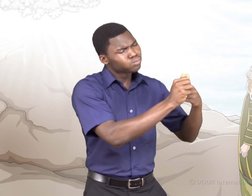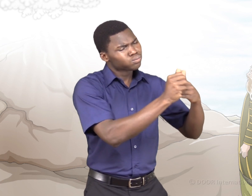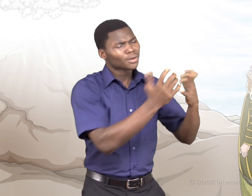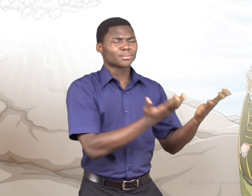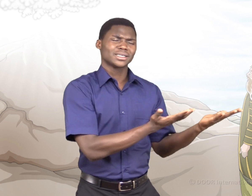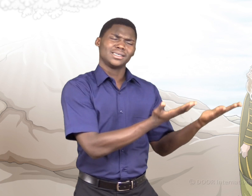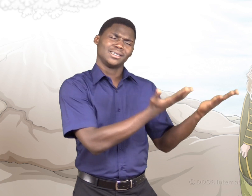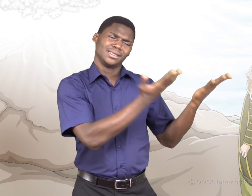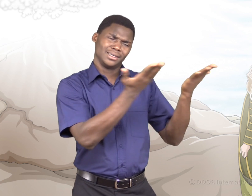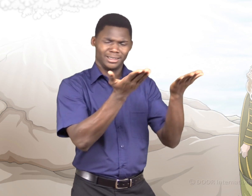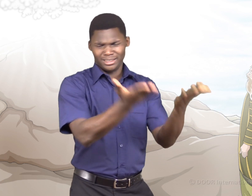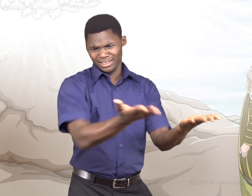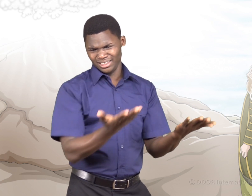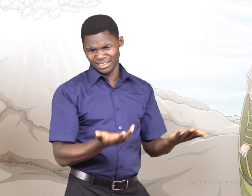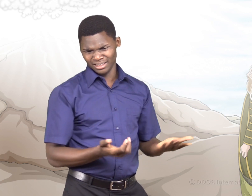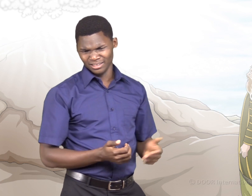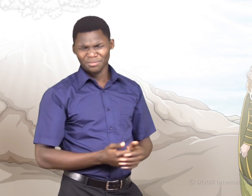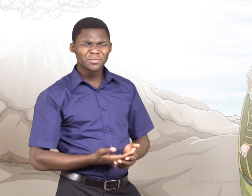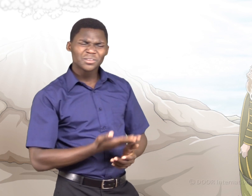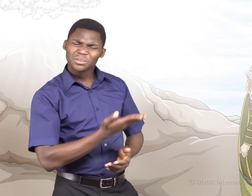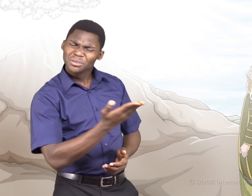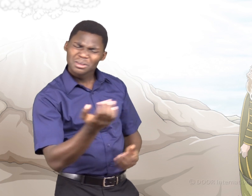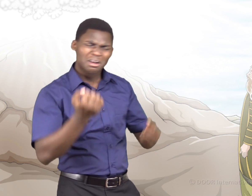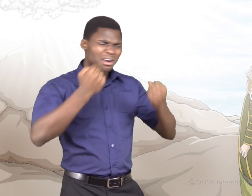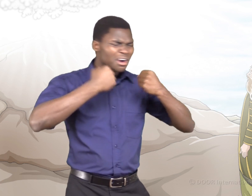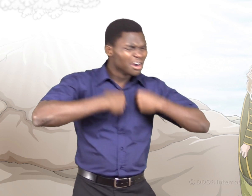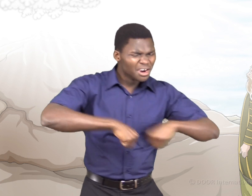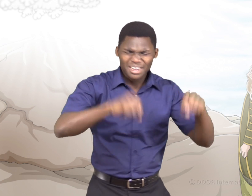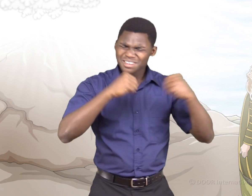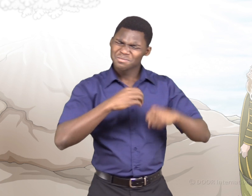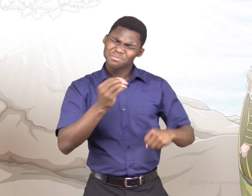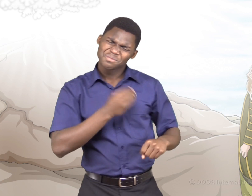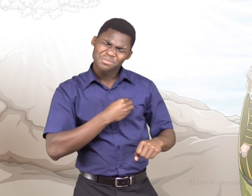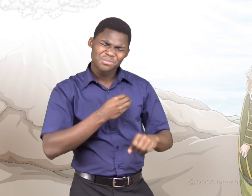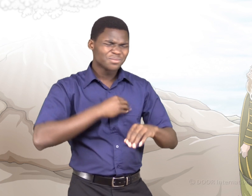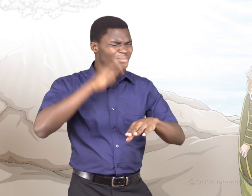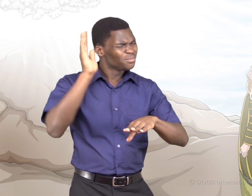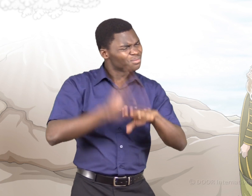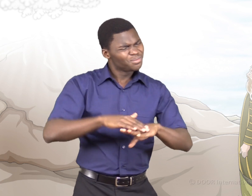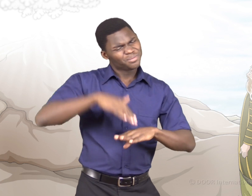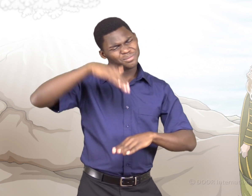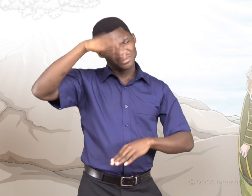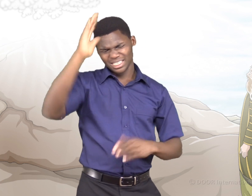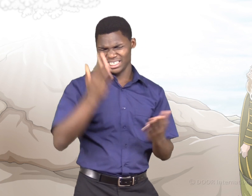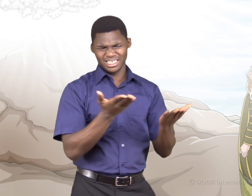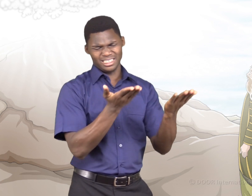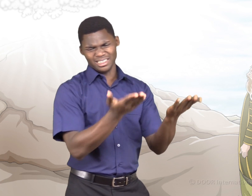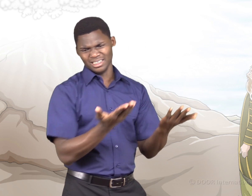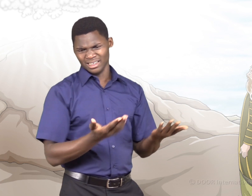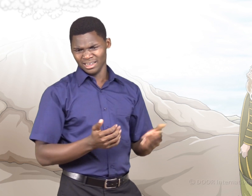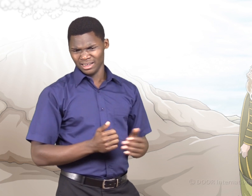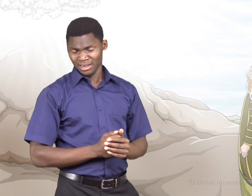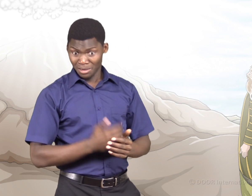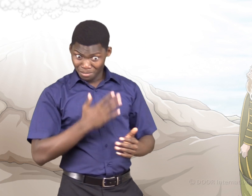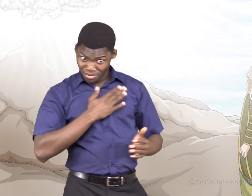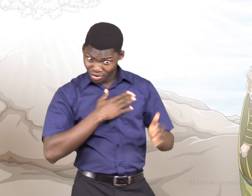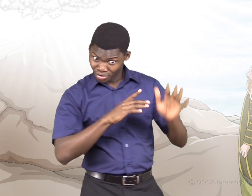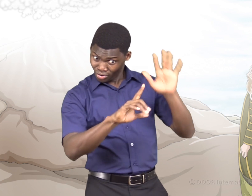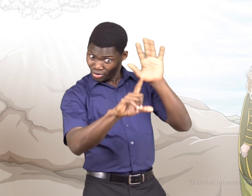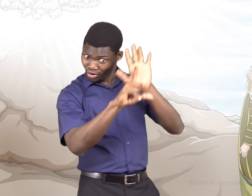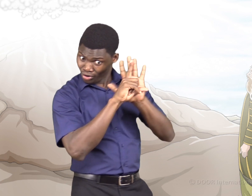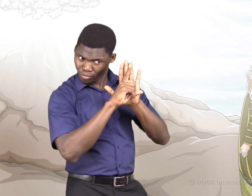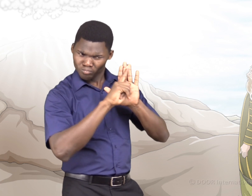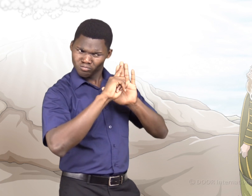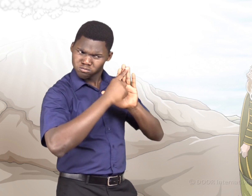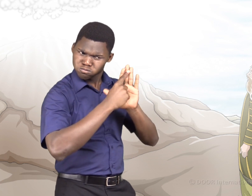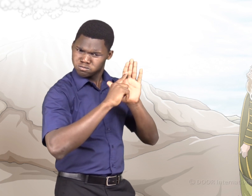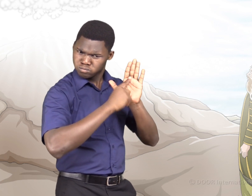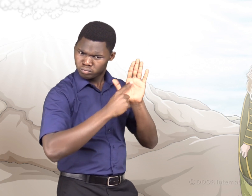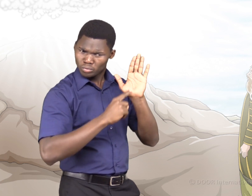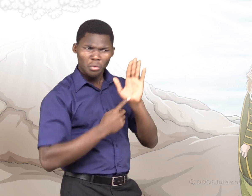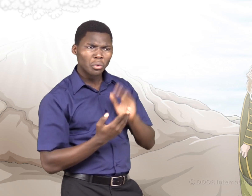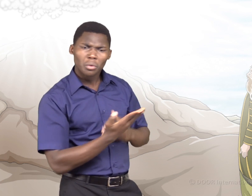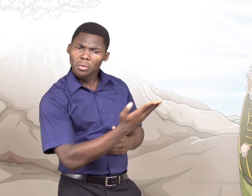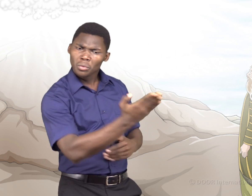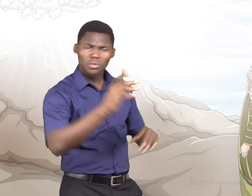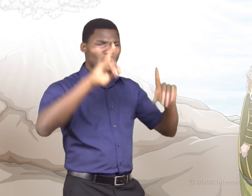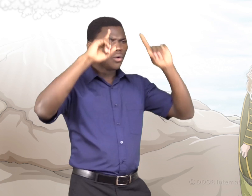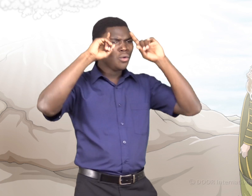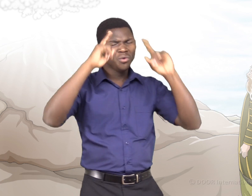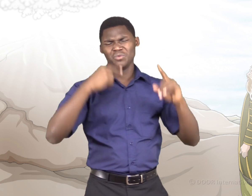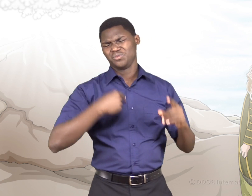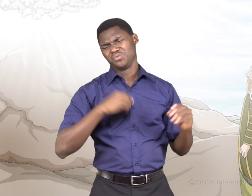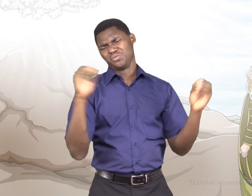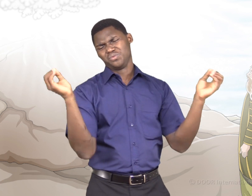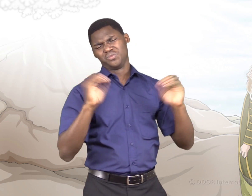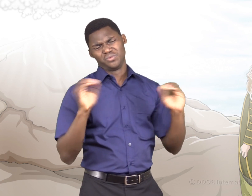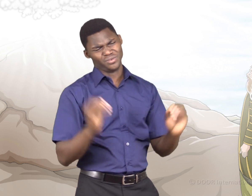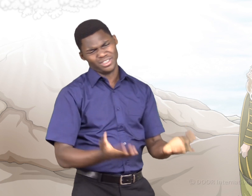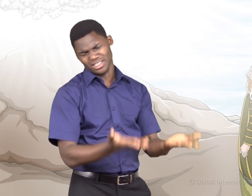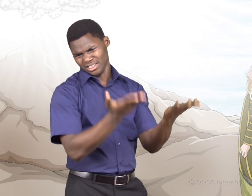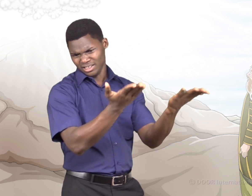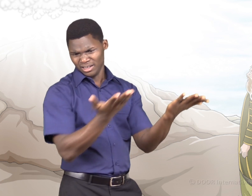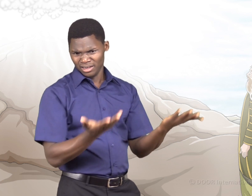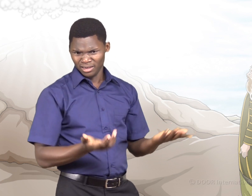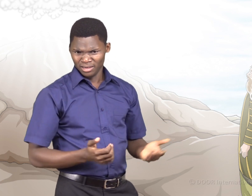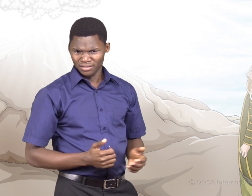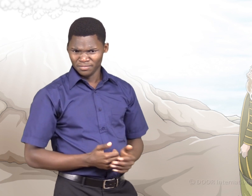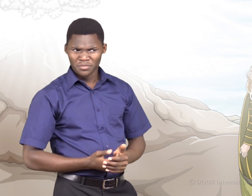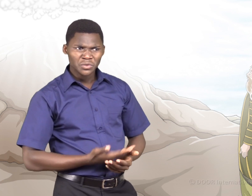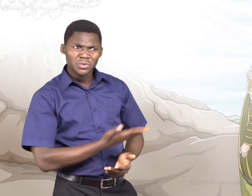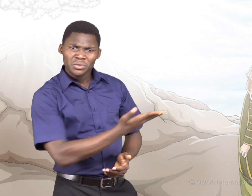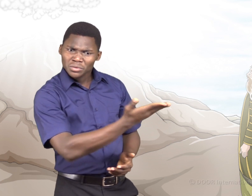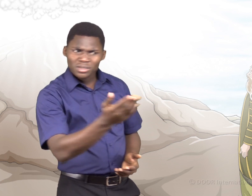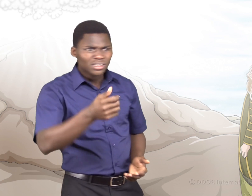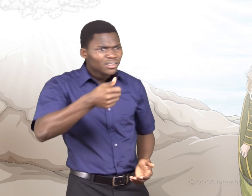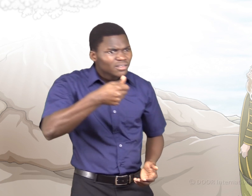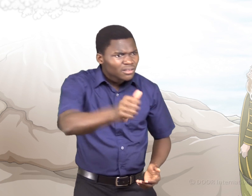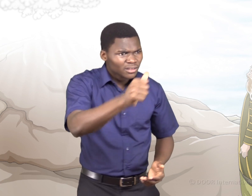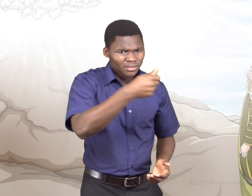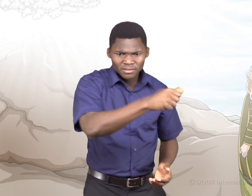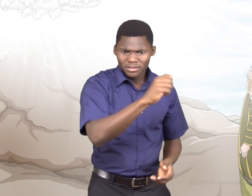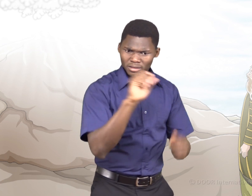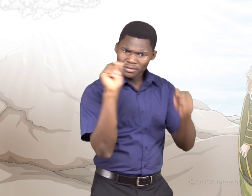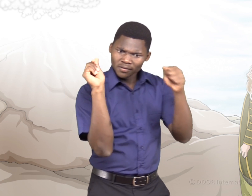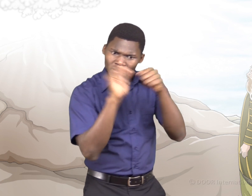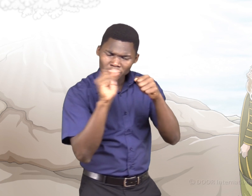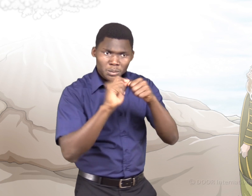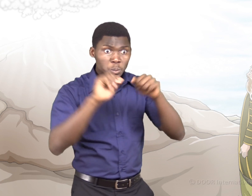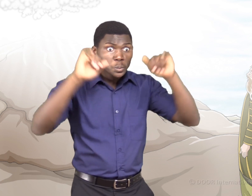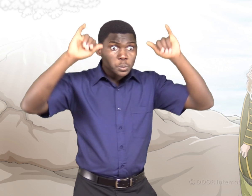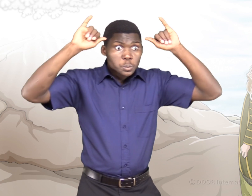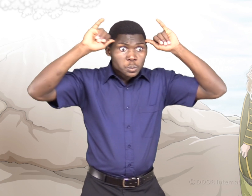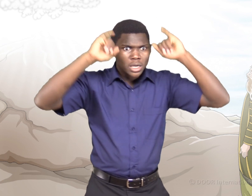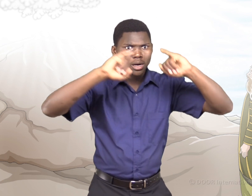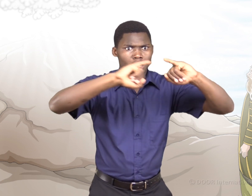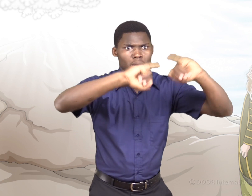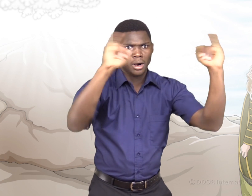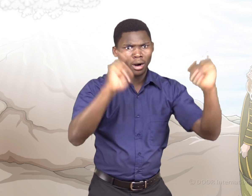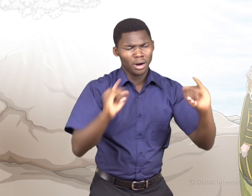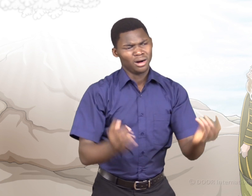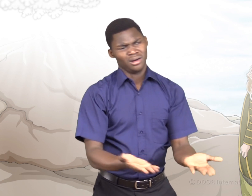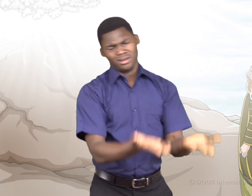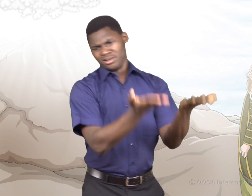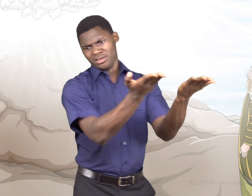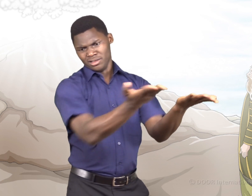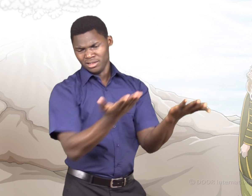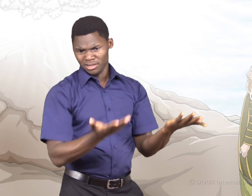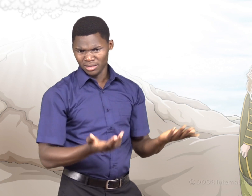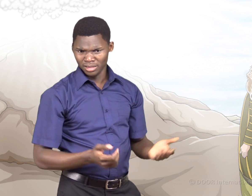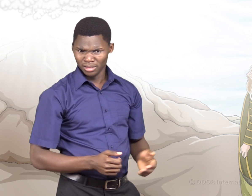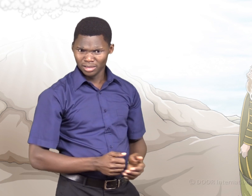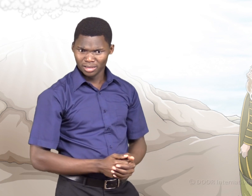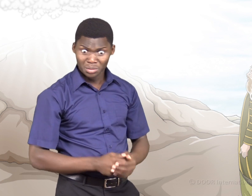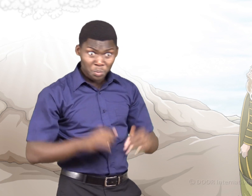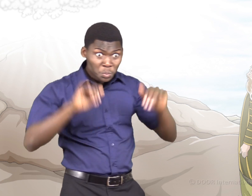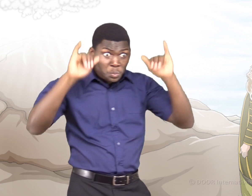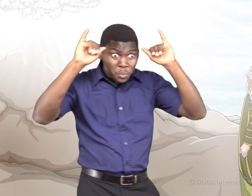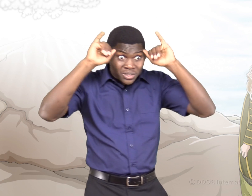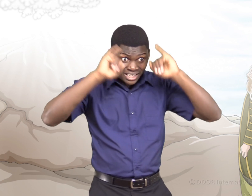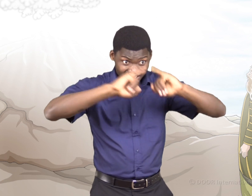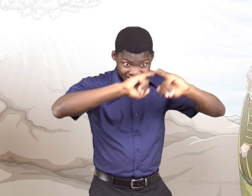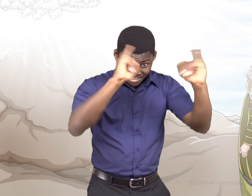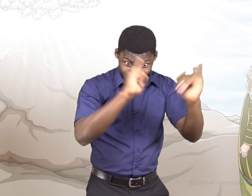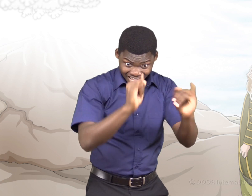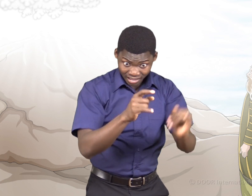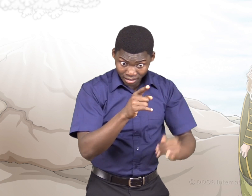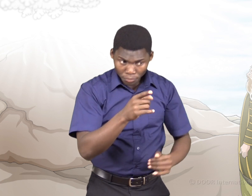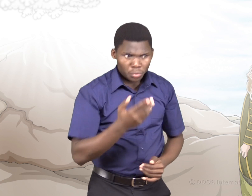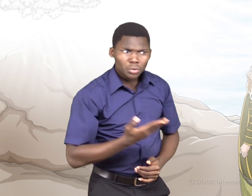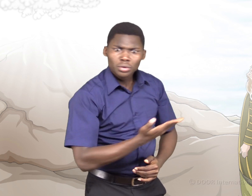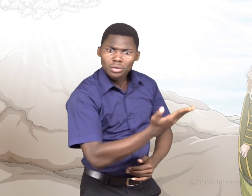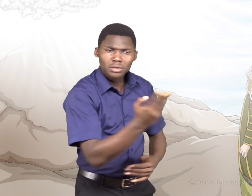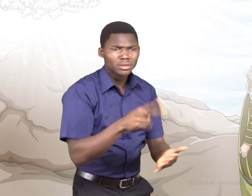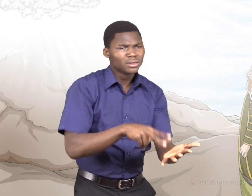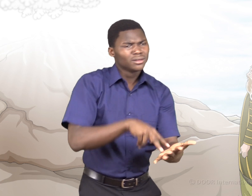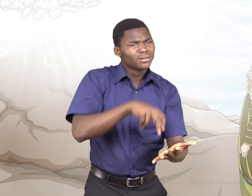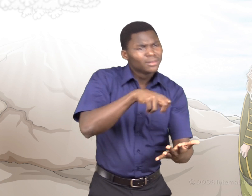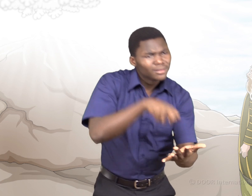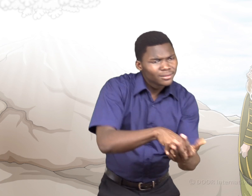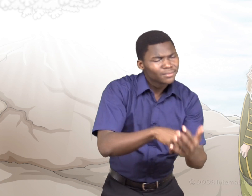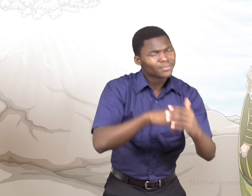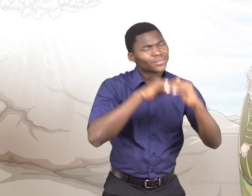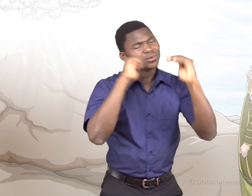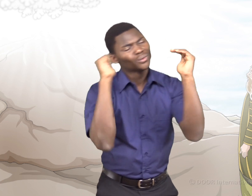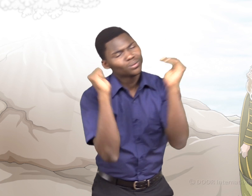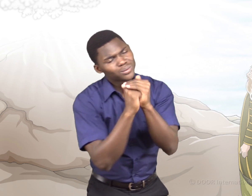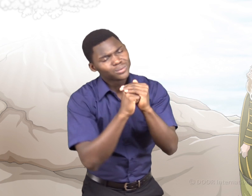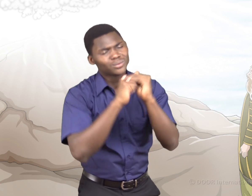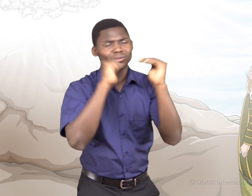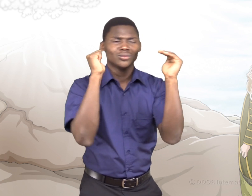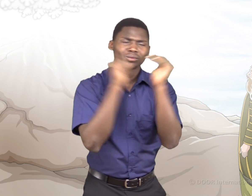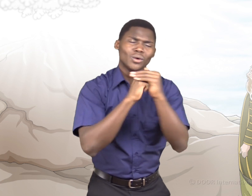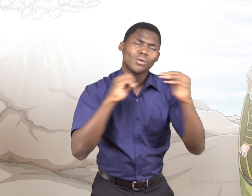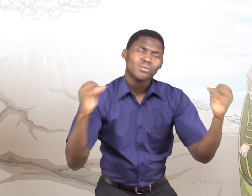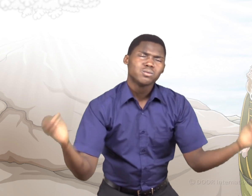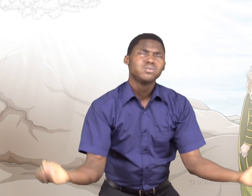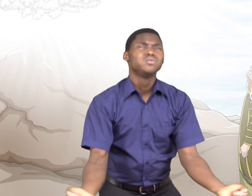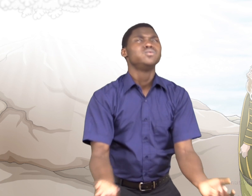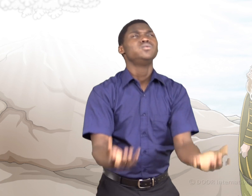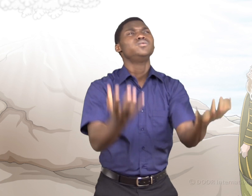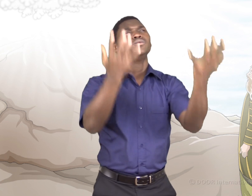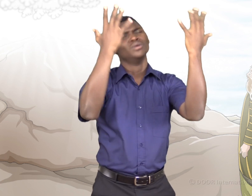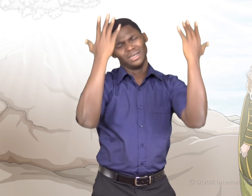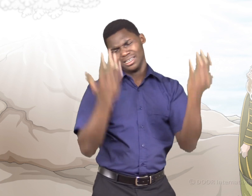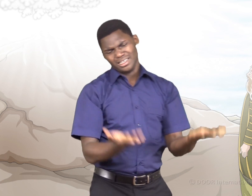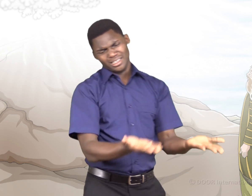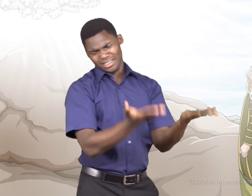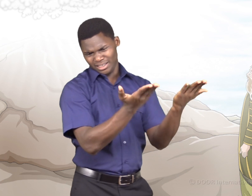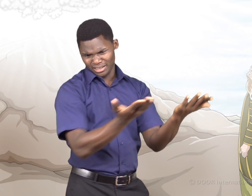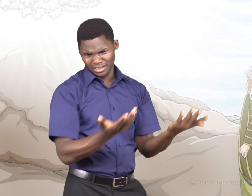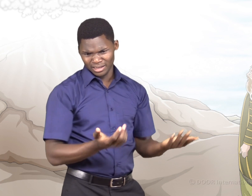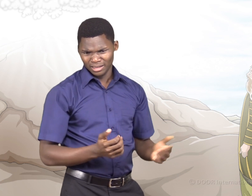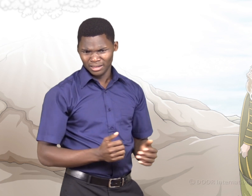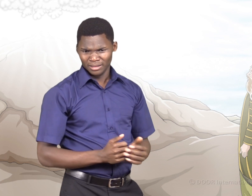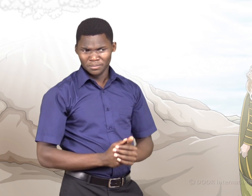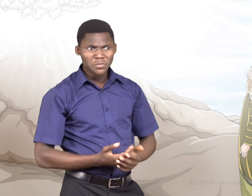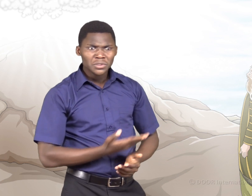How quickly they have turned aside from the way that I commanded them! They have made for themselves a molten calf and have bowed down to it.